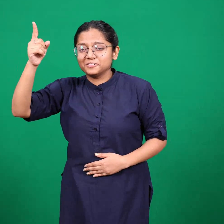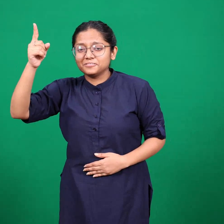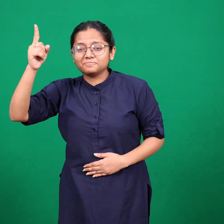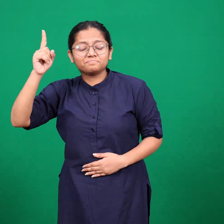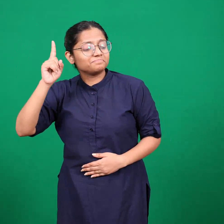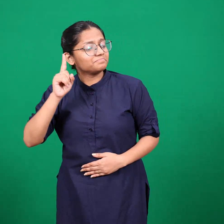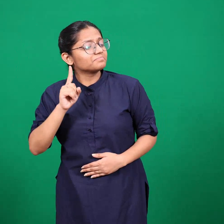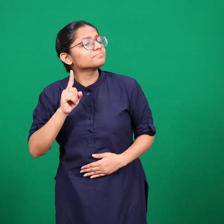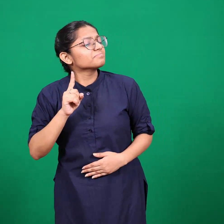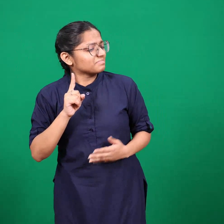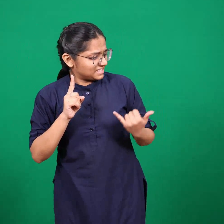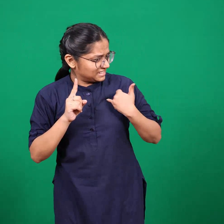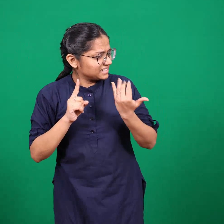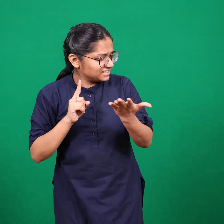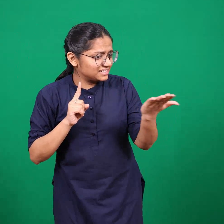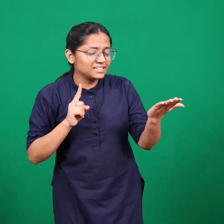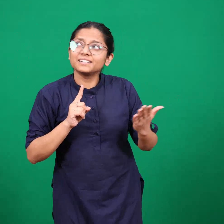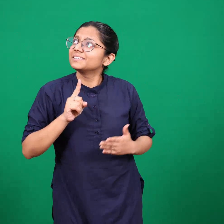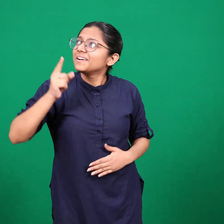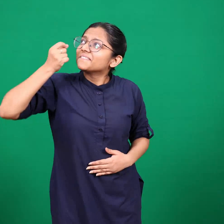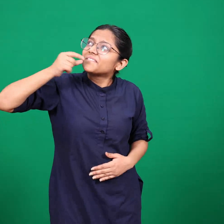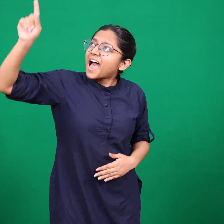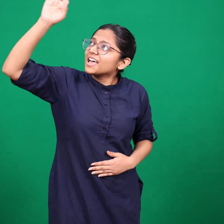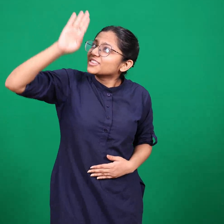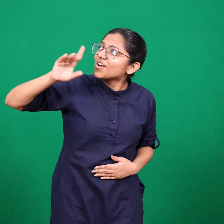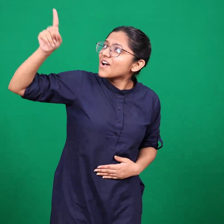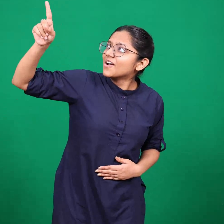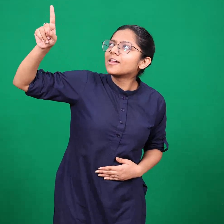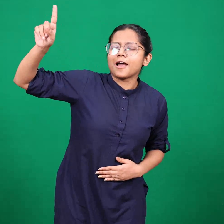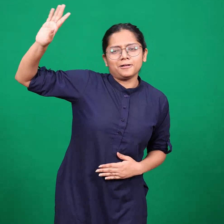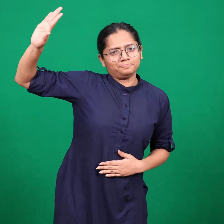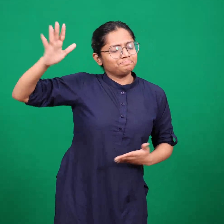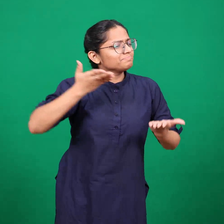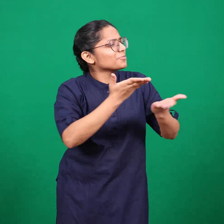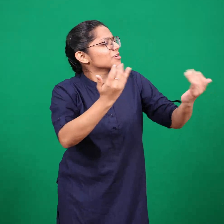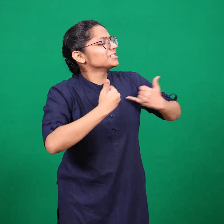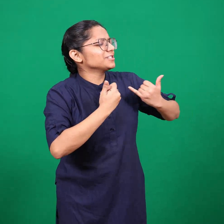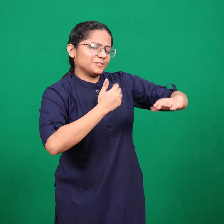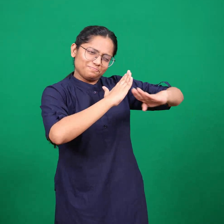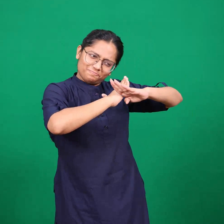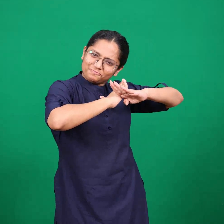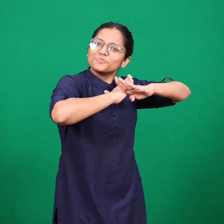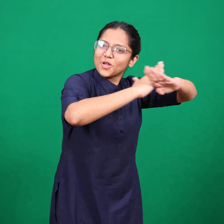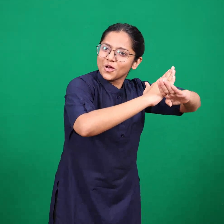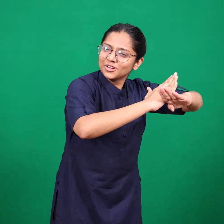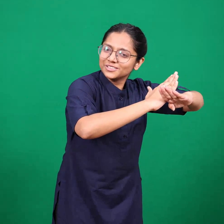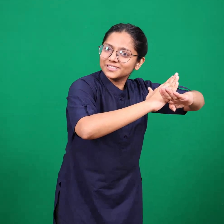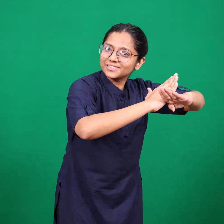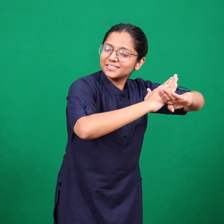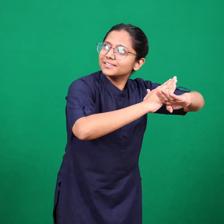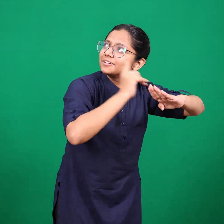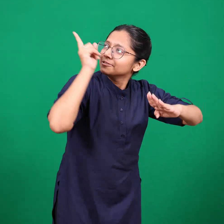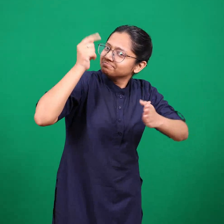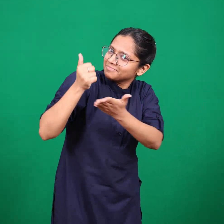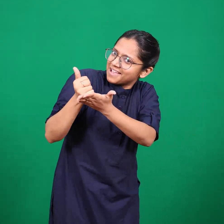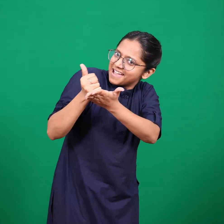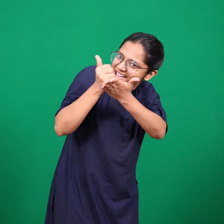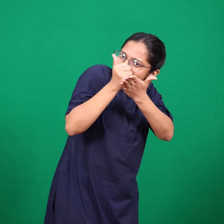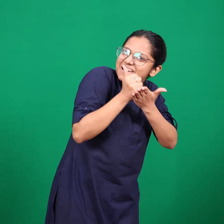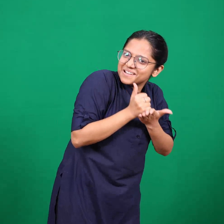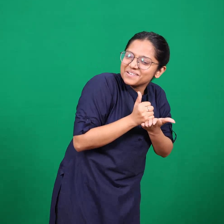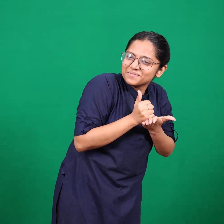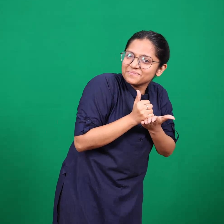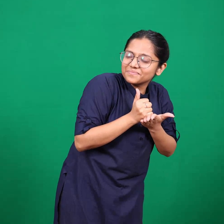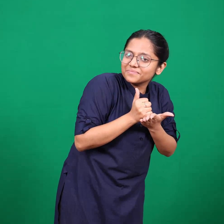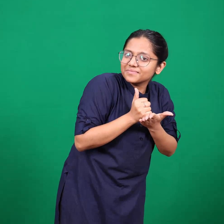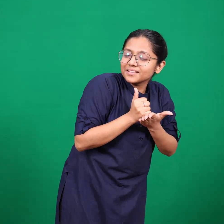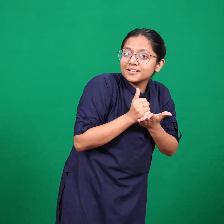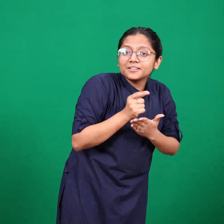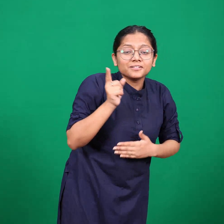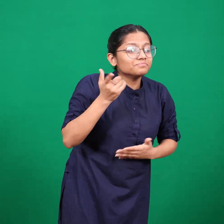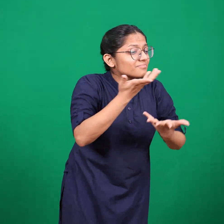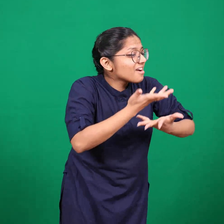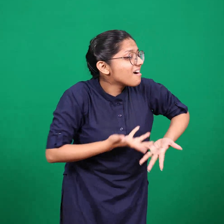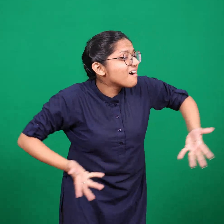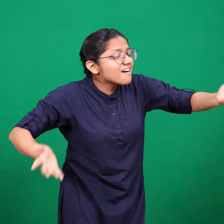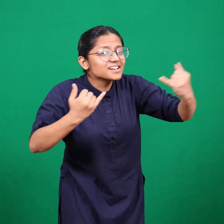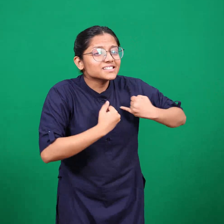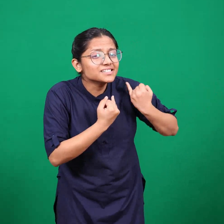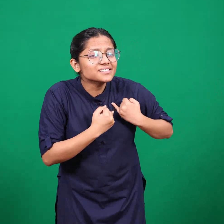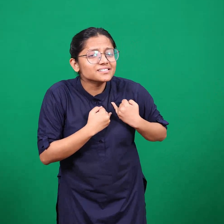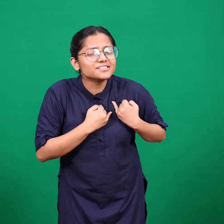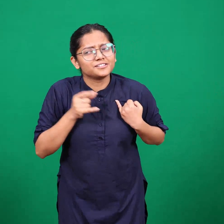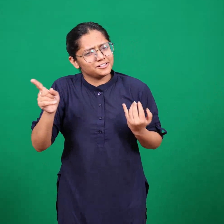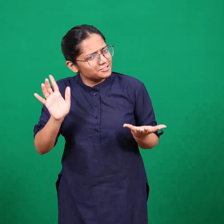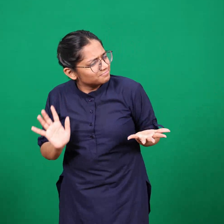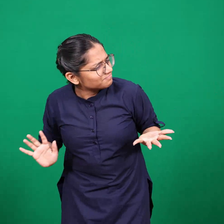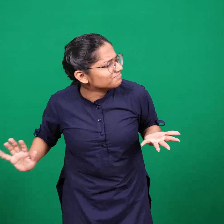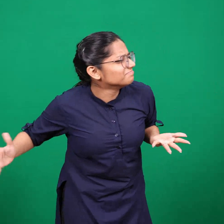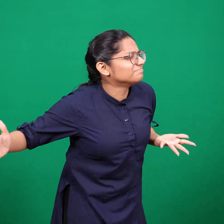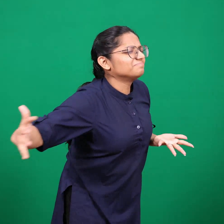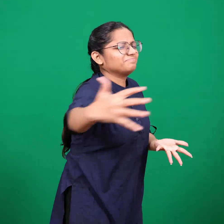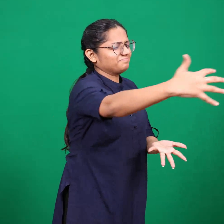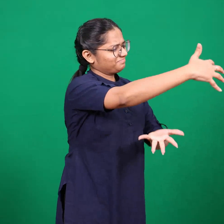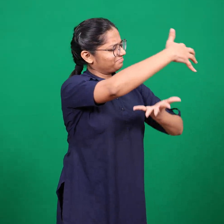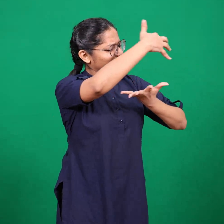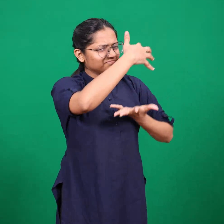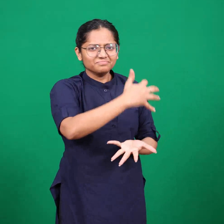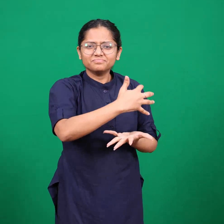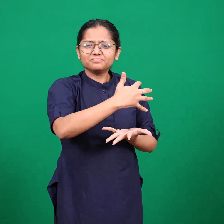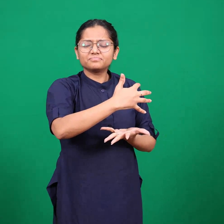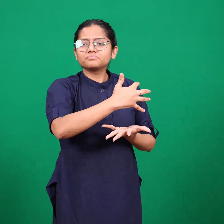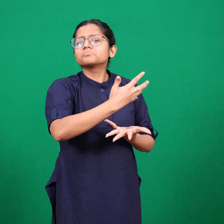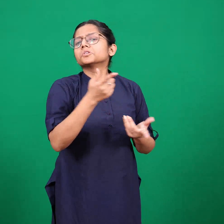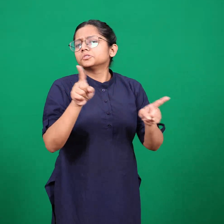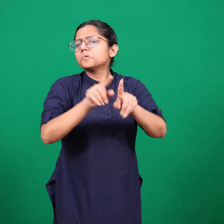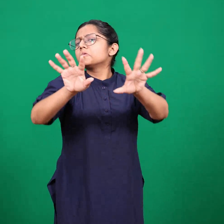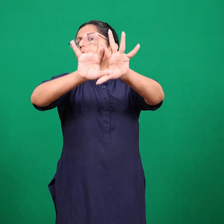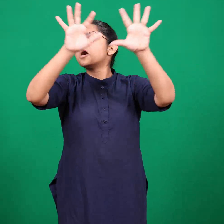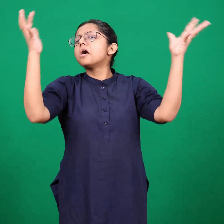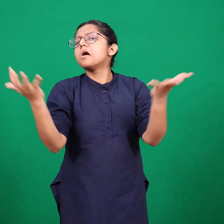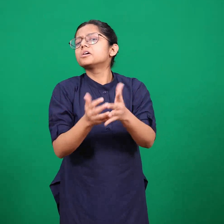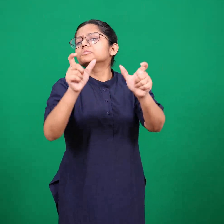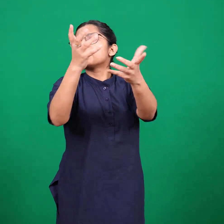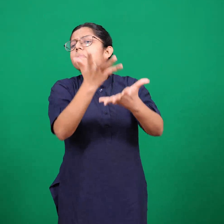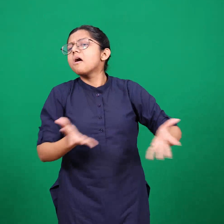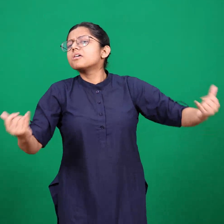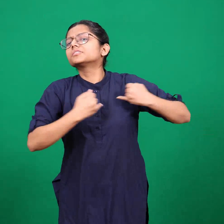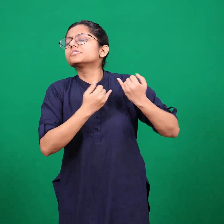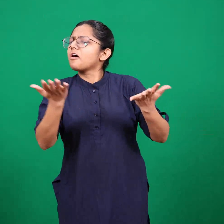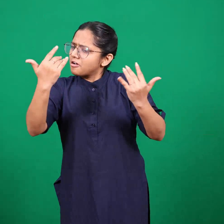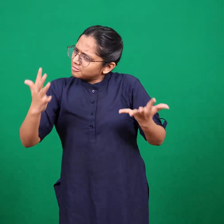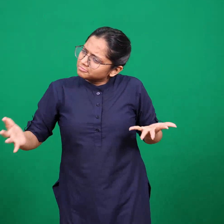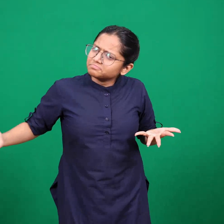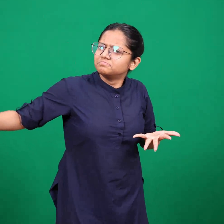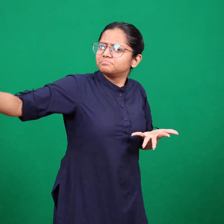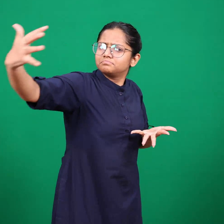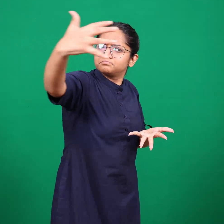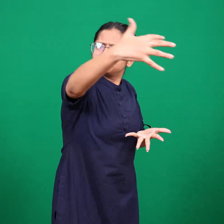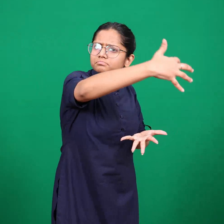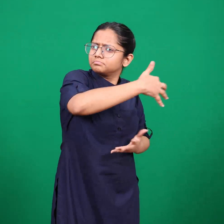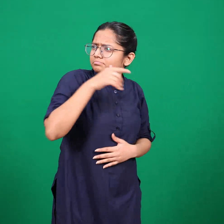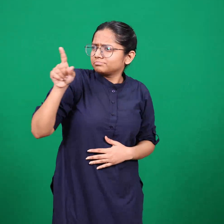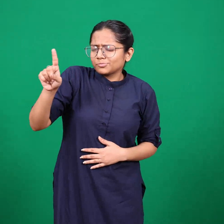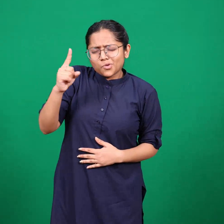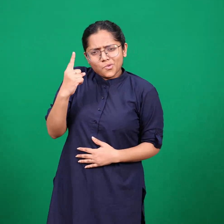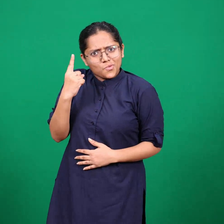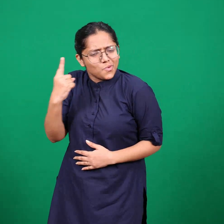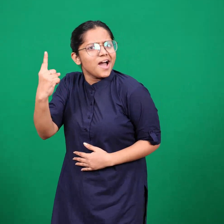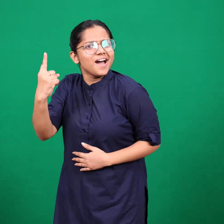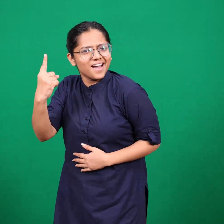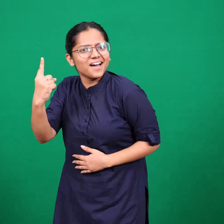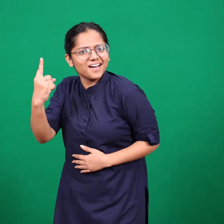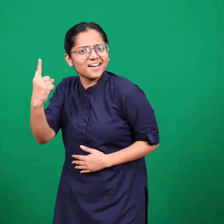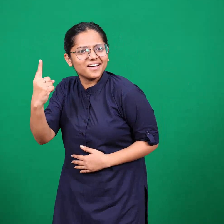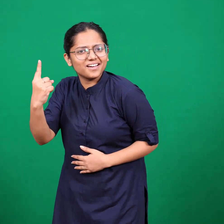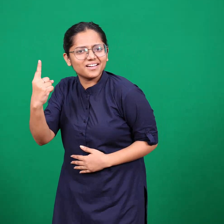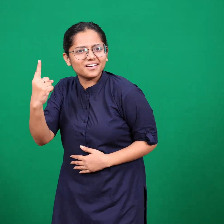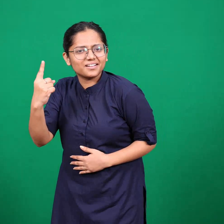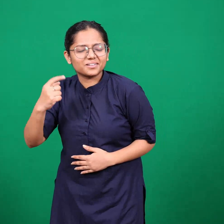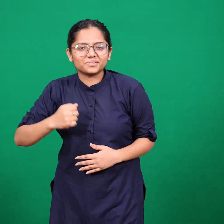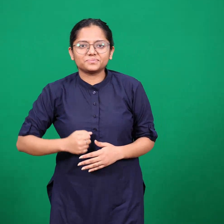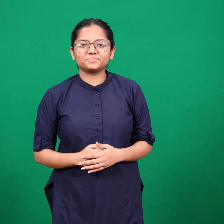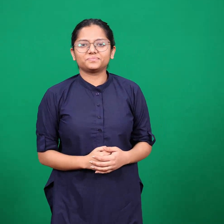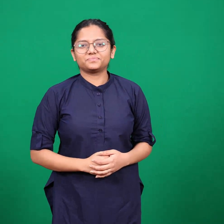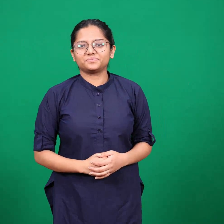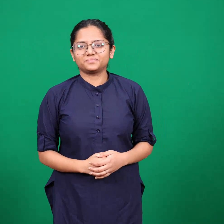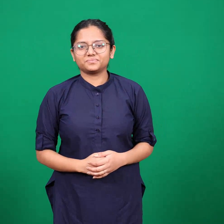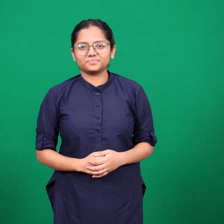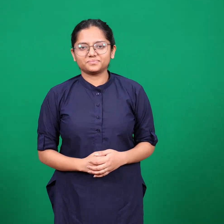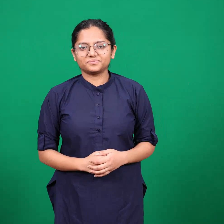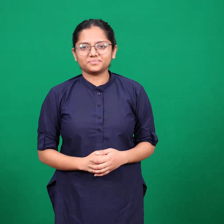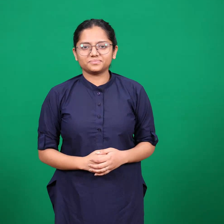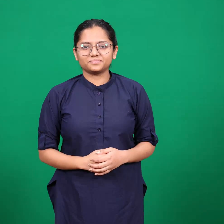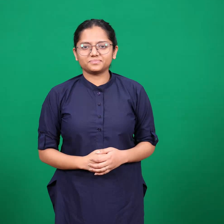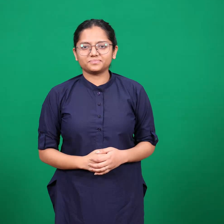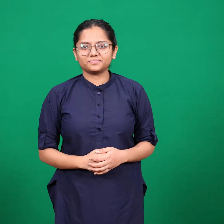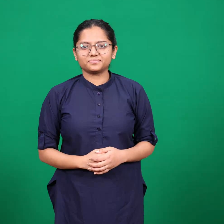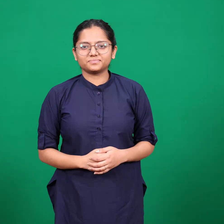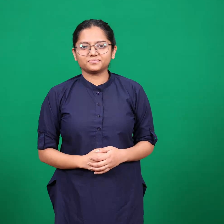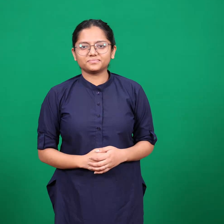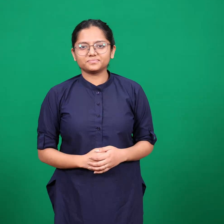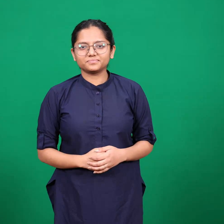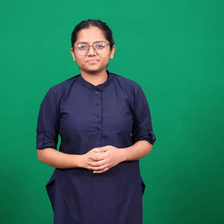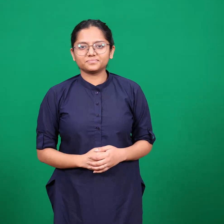He Himself is the atoning sacrifice for our sins, and not only for ours but also for the sins of the whole world.